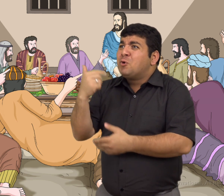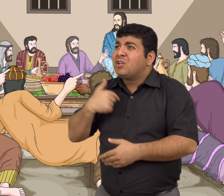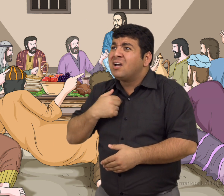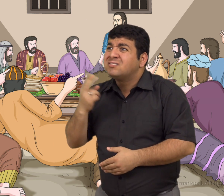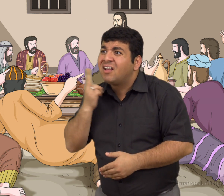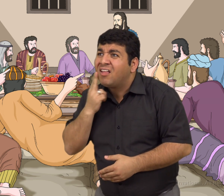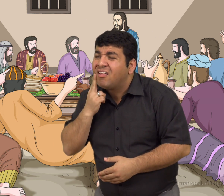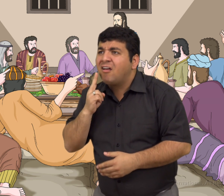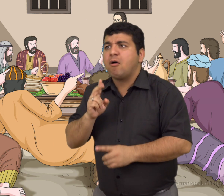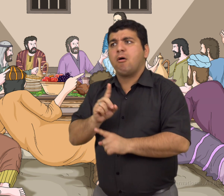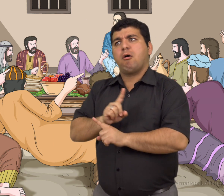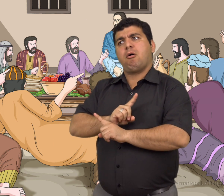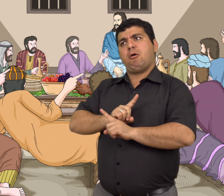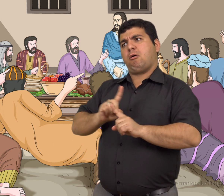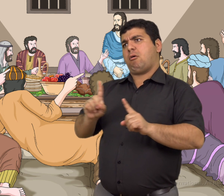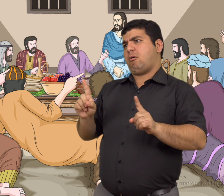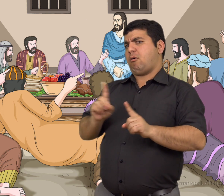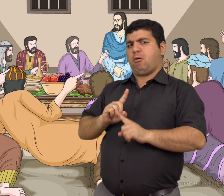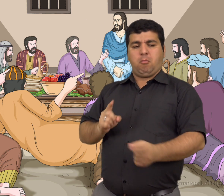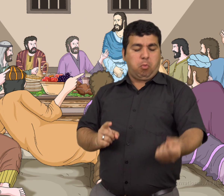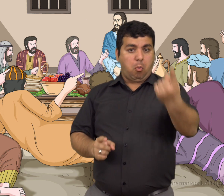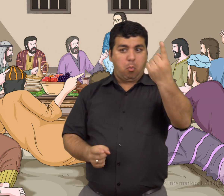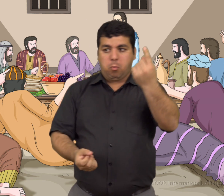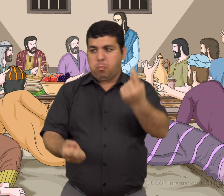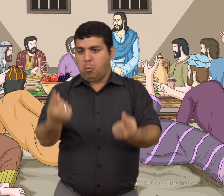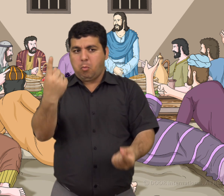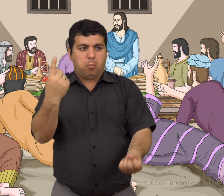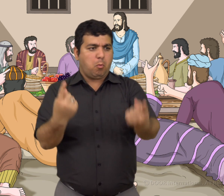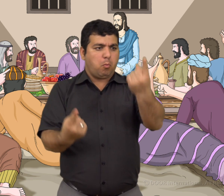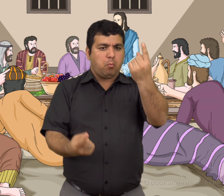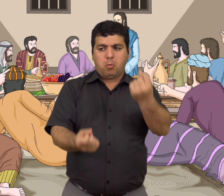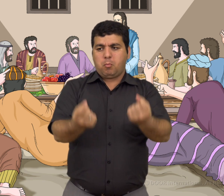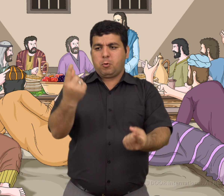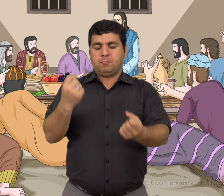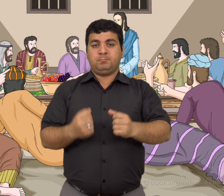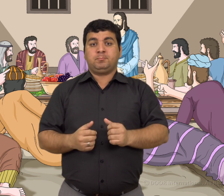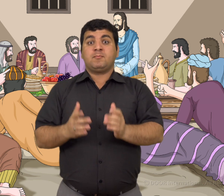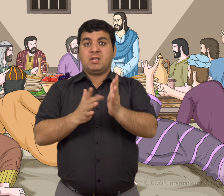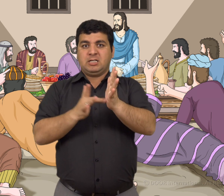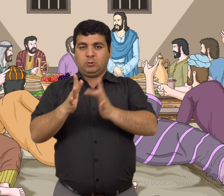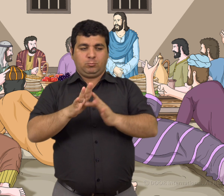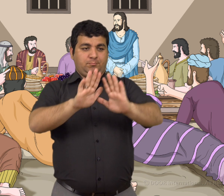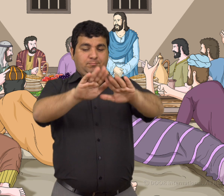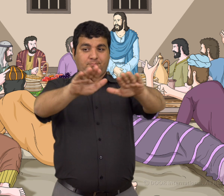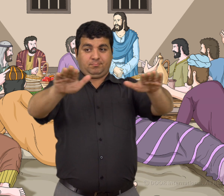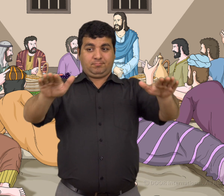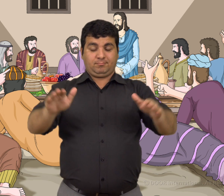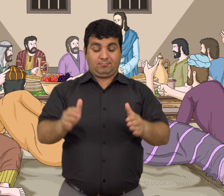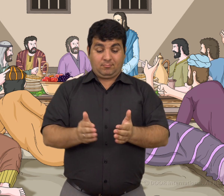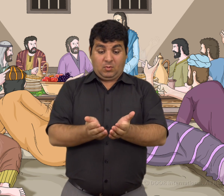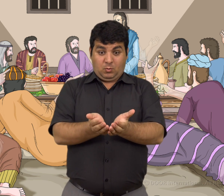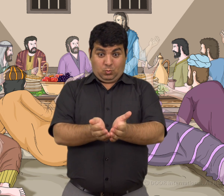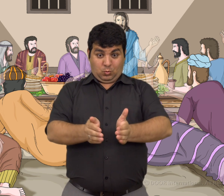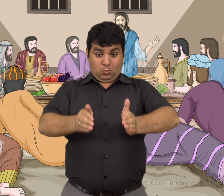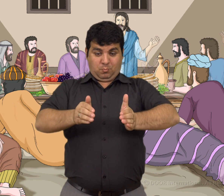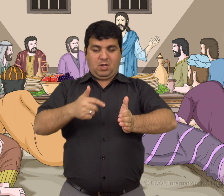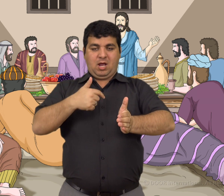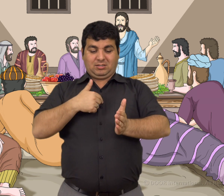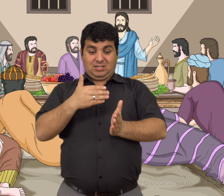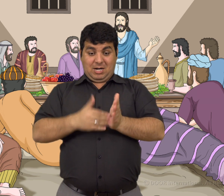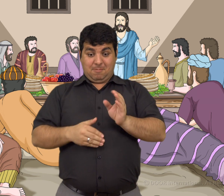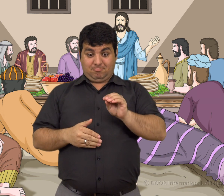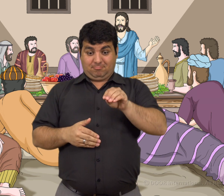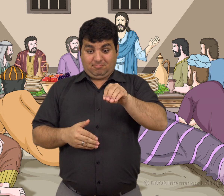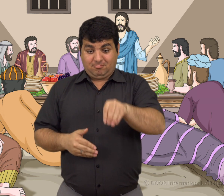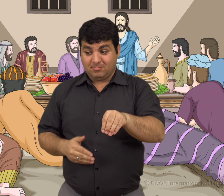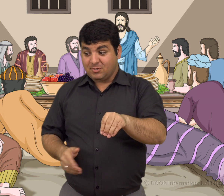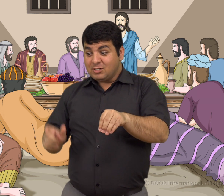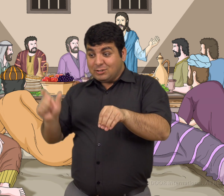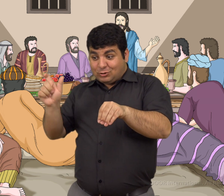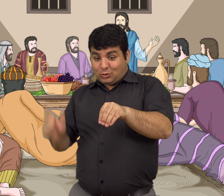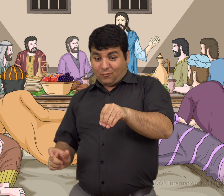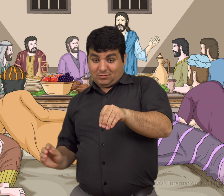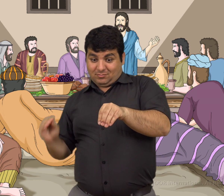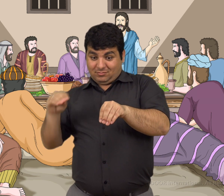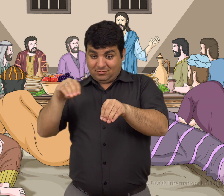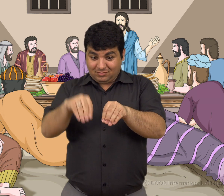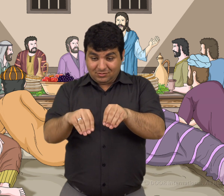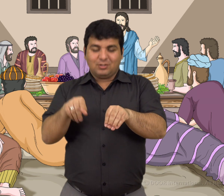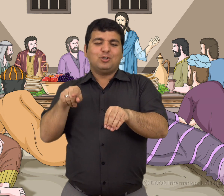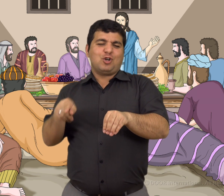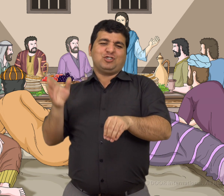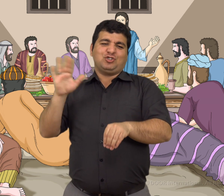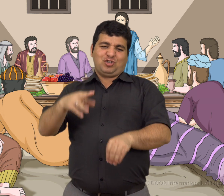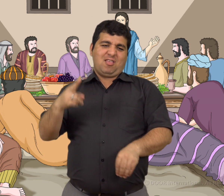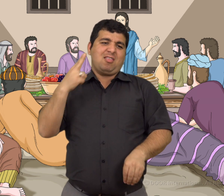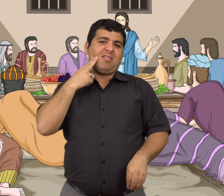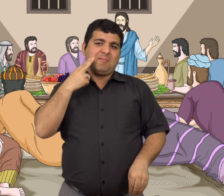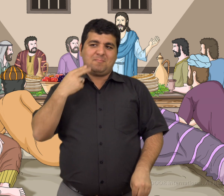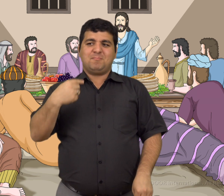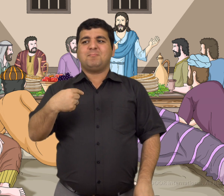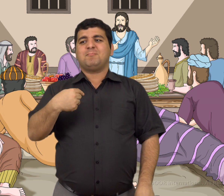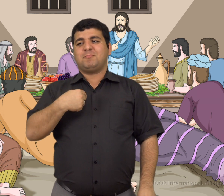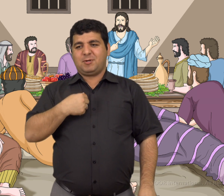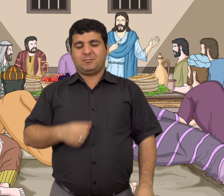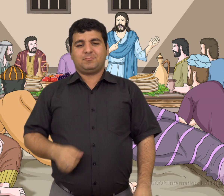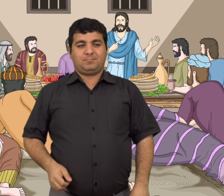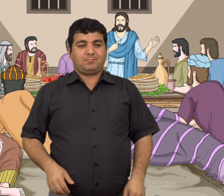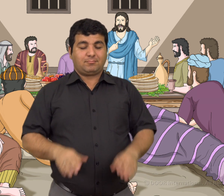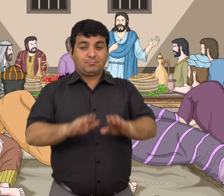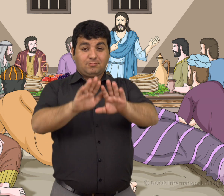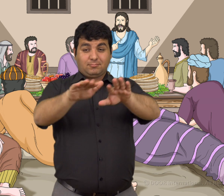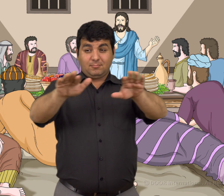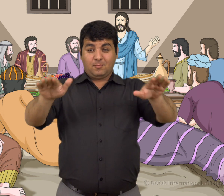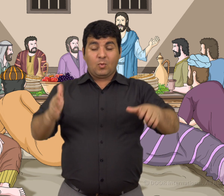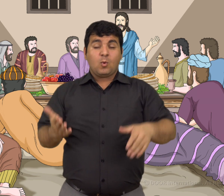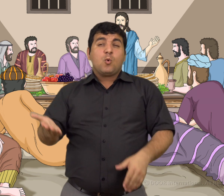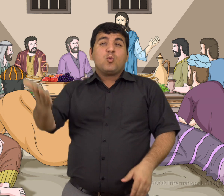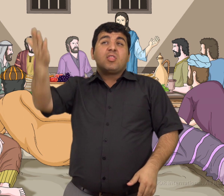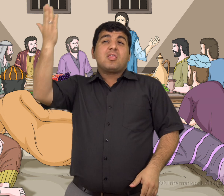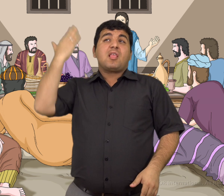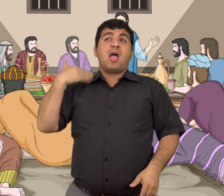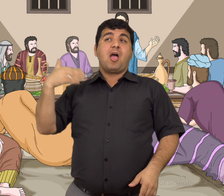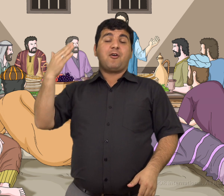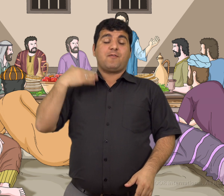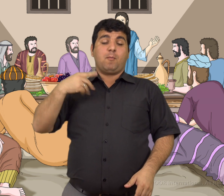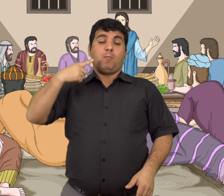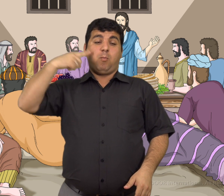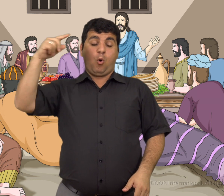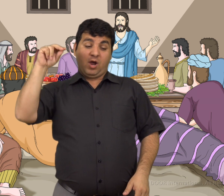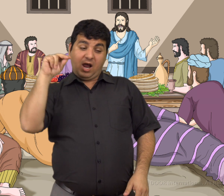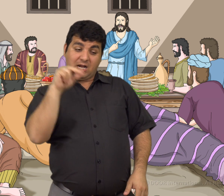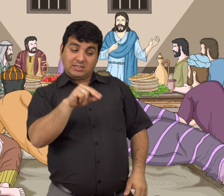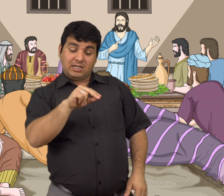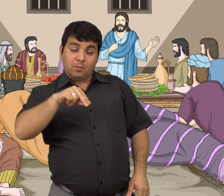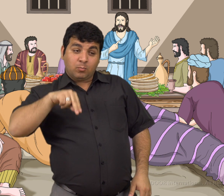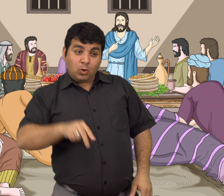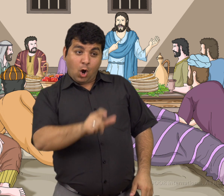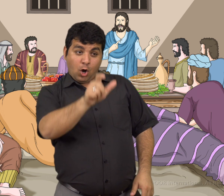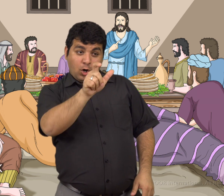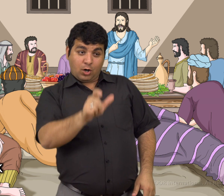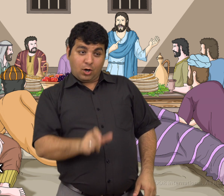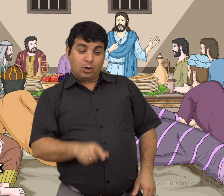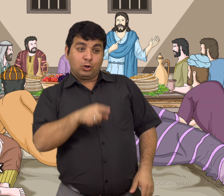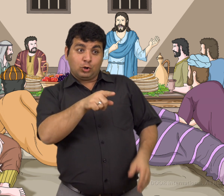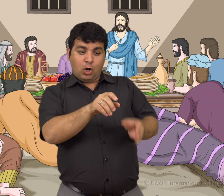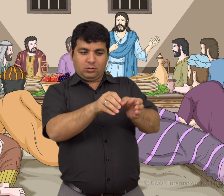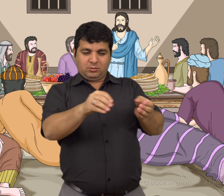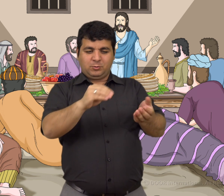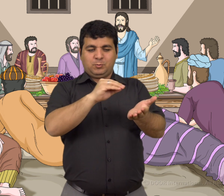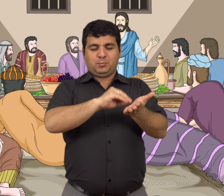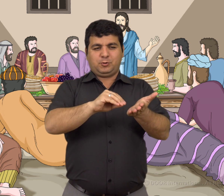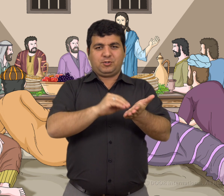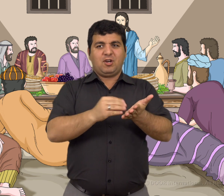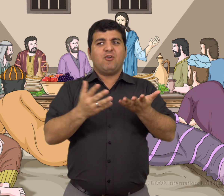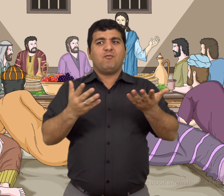Jesus answered, “The one who has dipped his hand into the bowl with Me will betray Me.